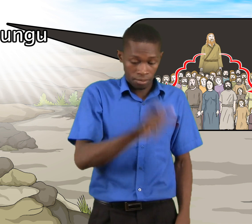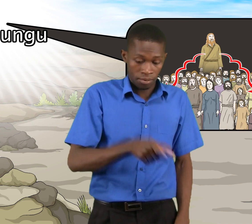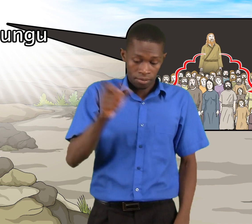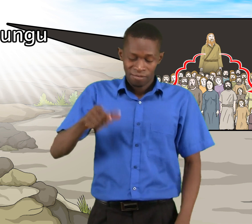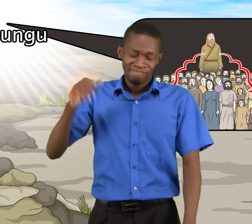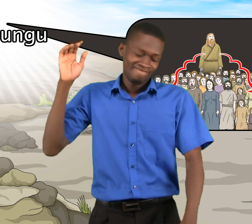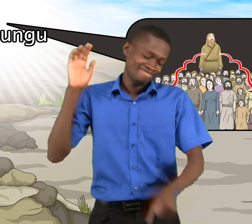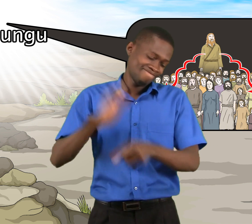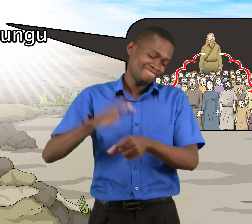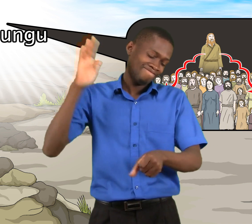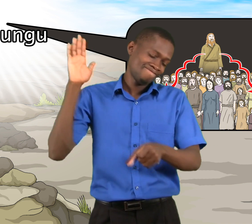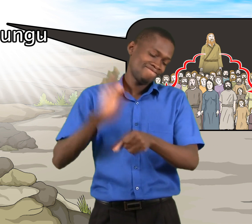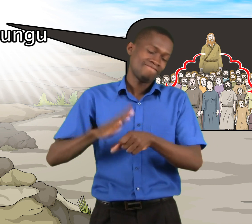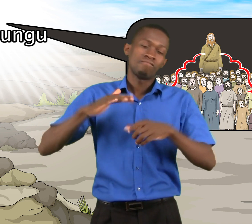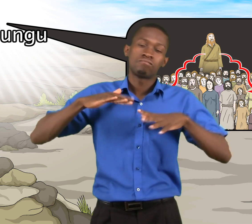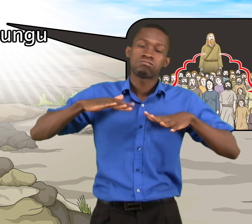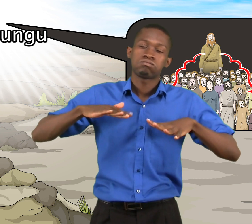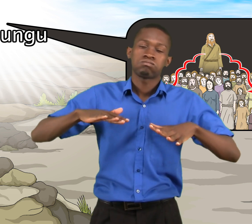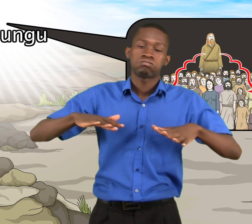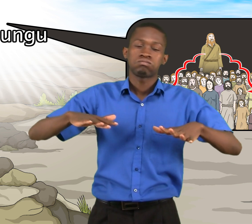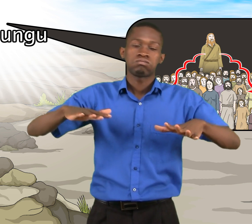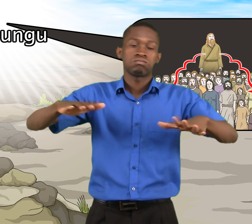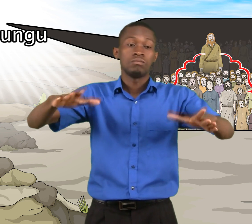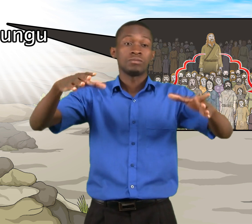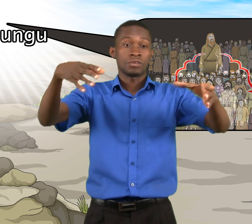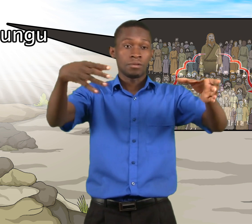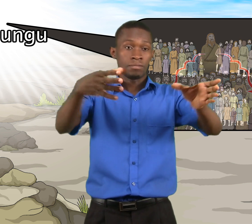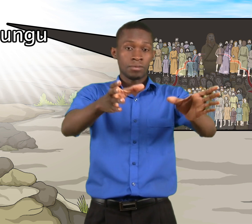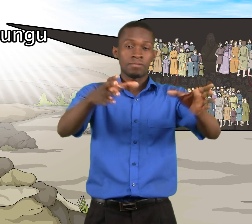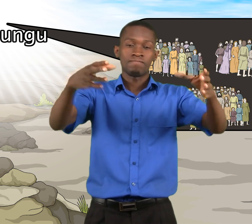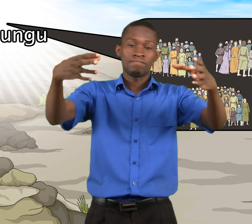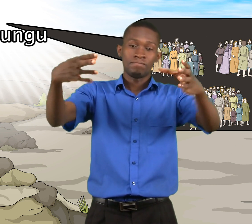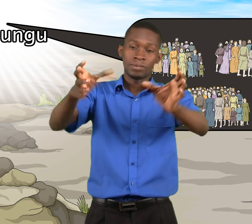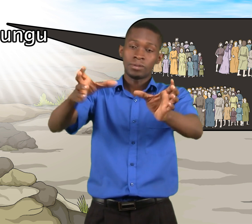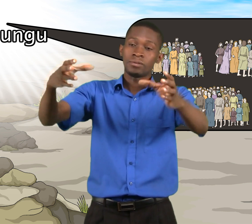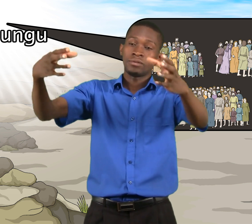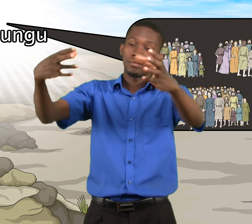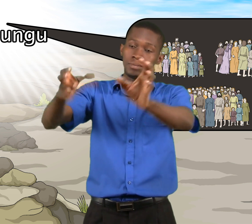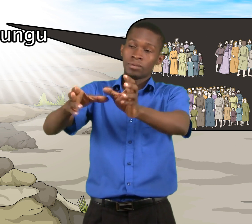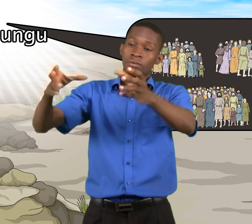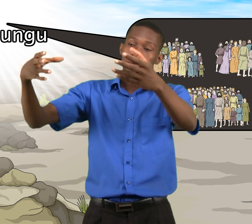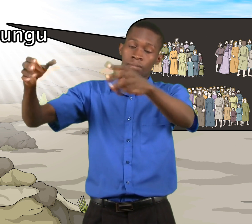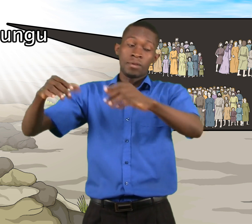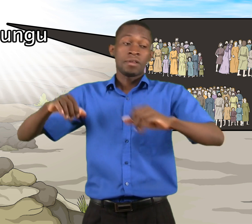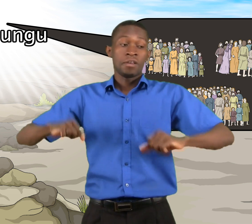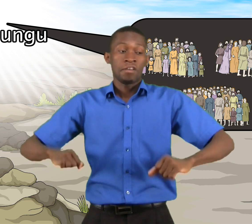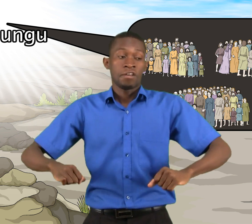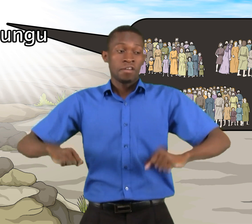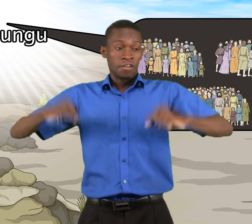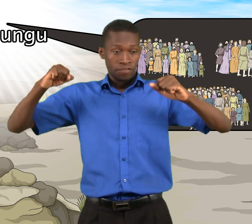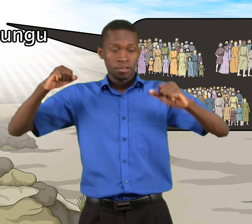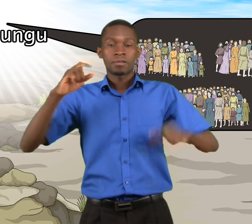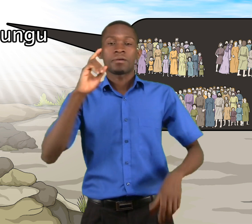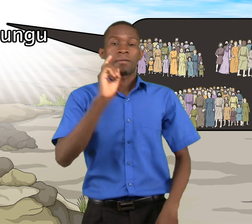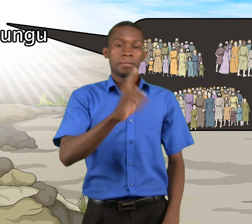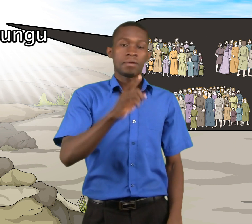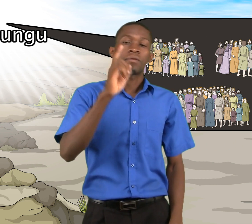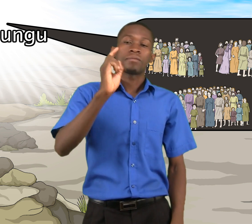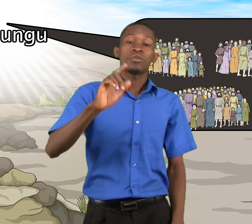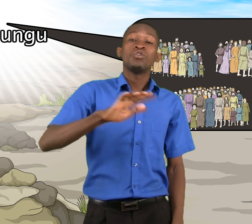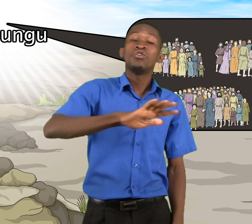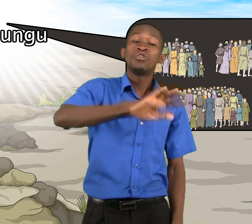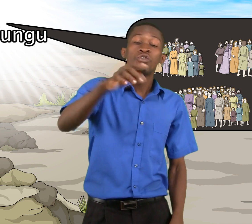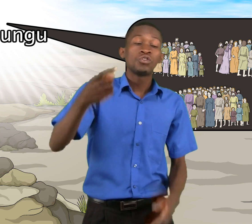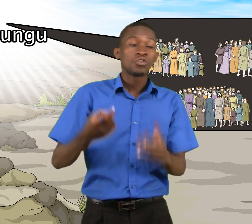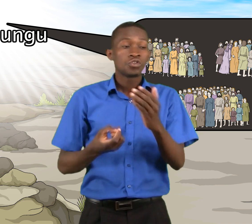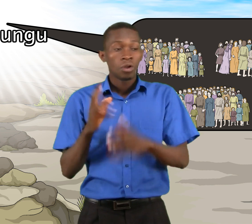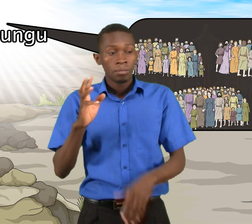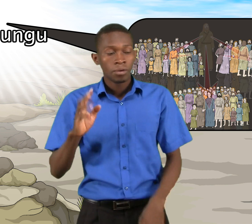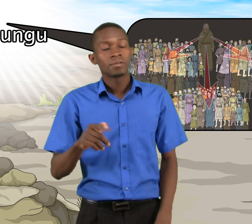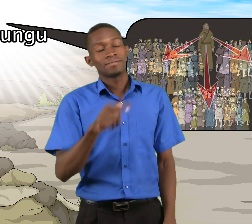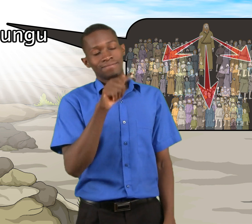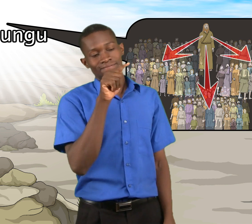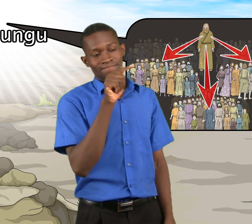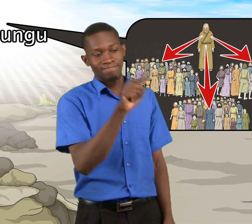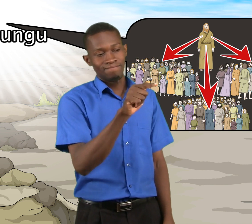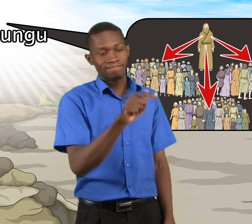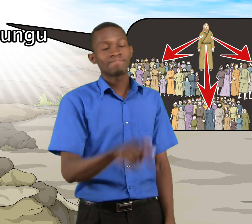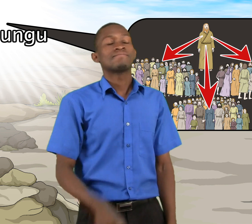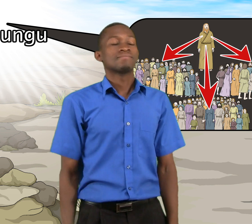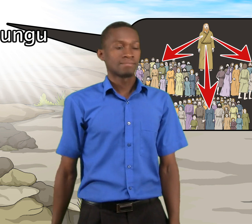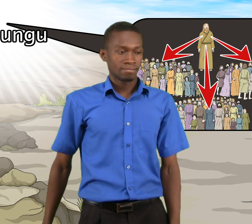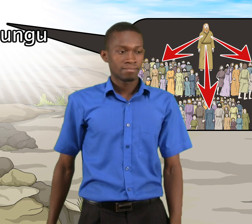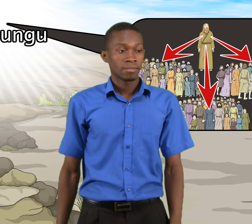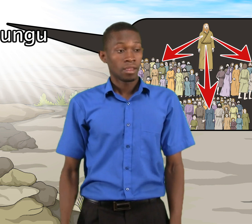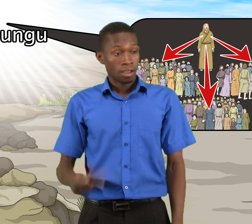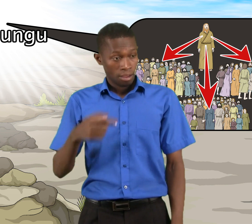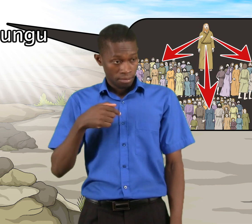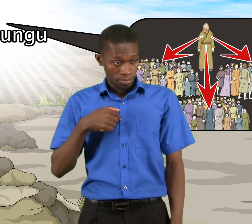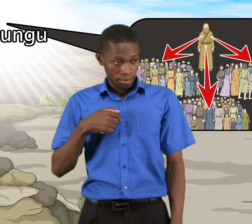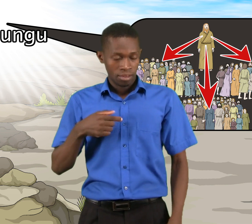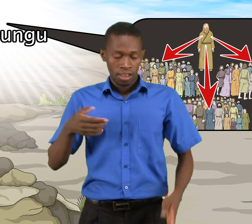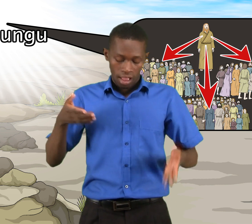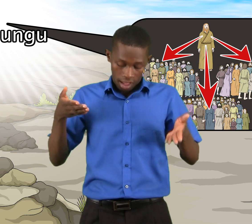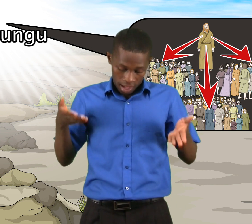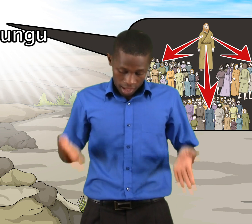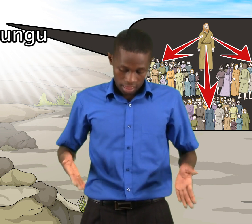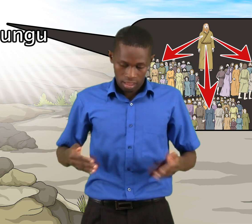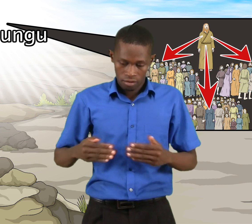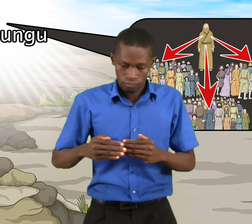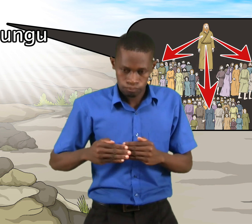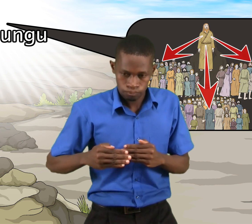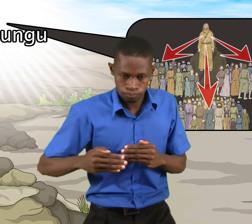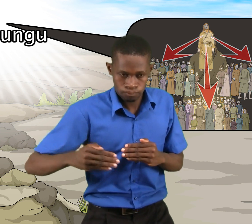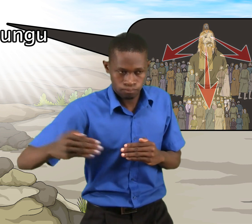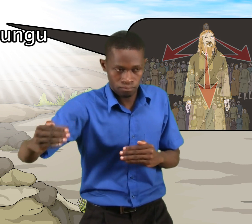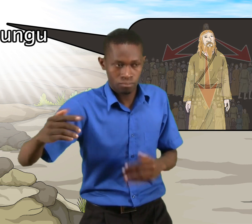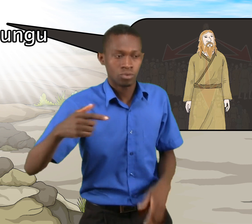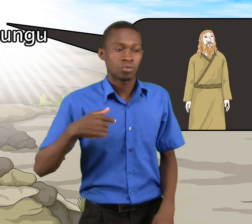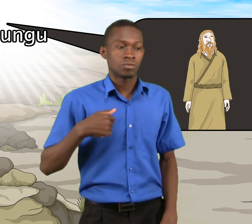I will make nations of you, and kings will descend from you.